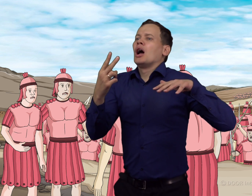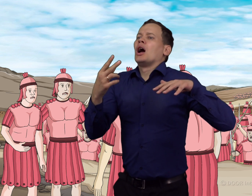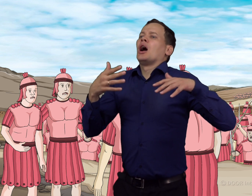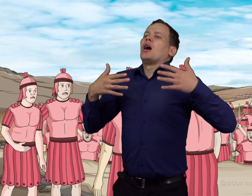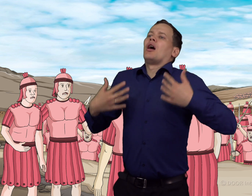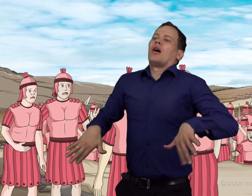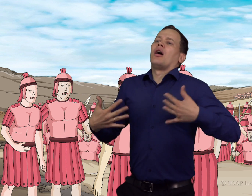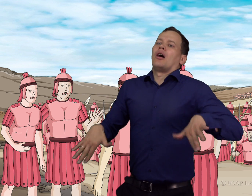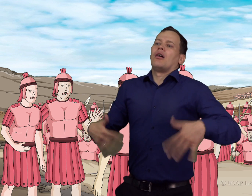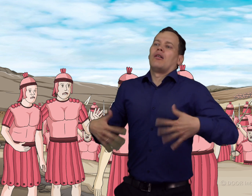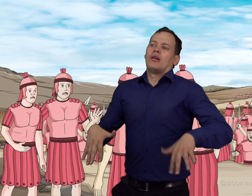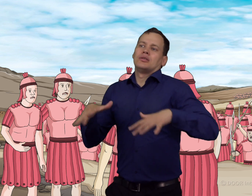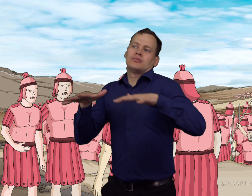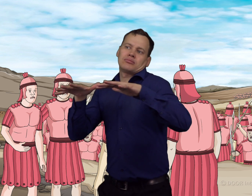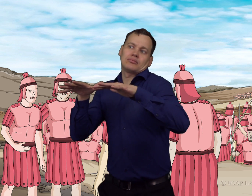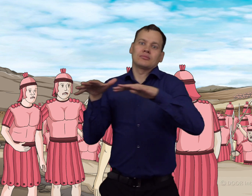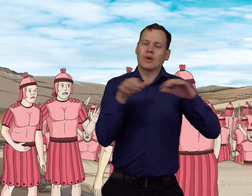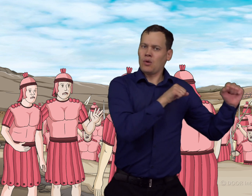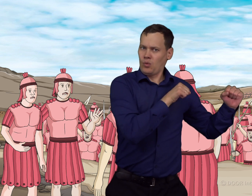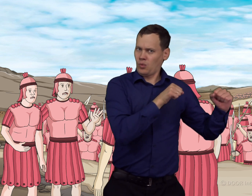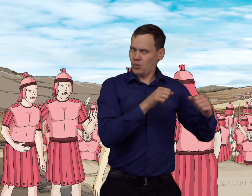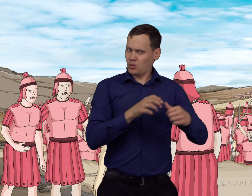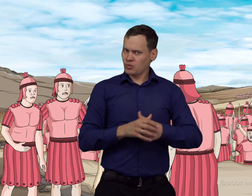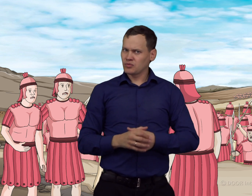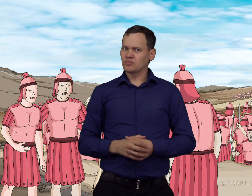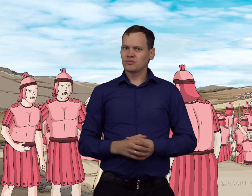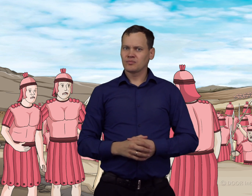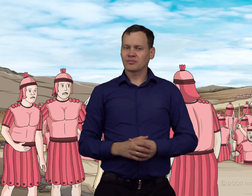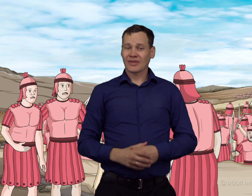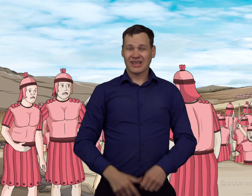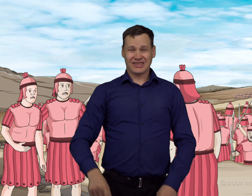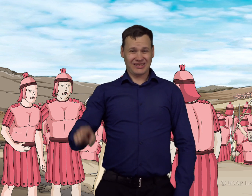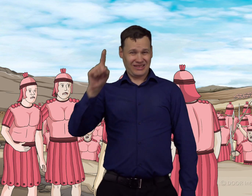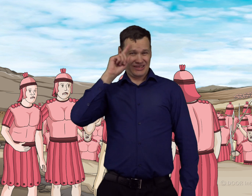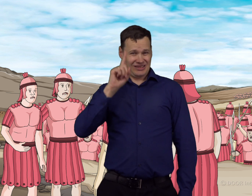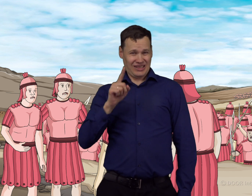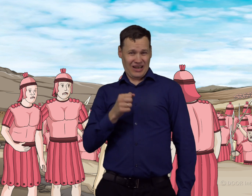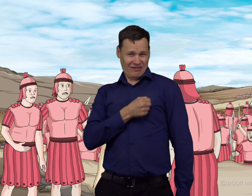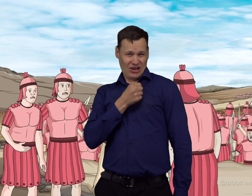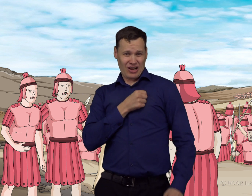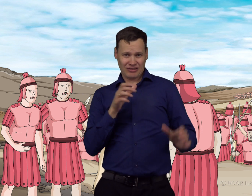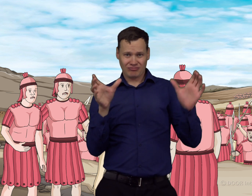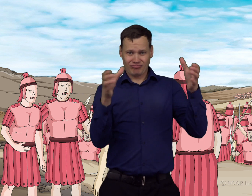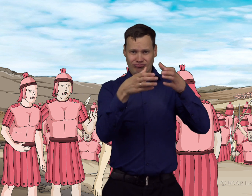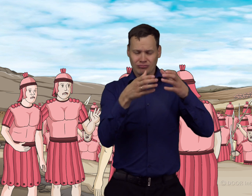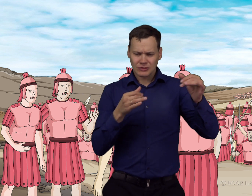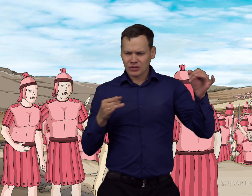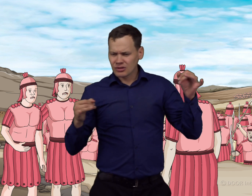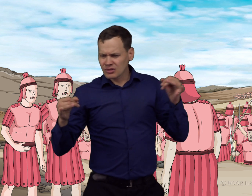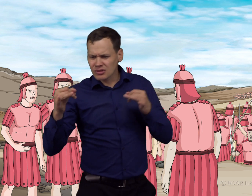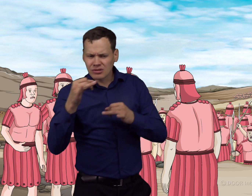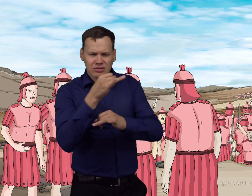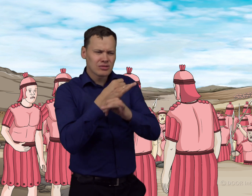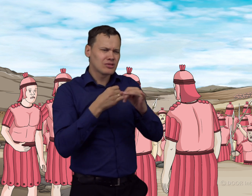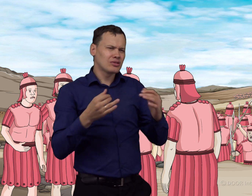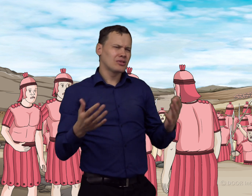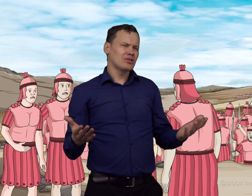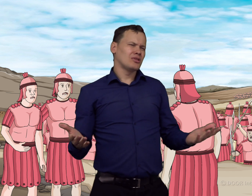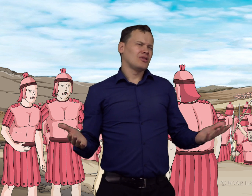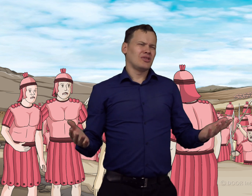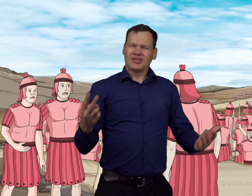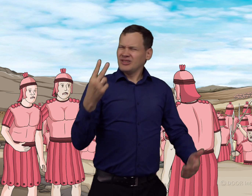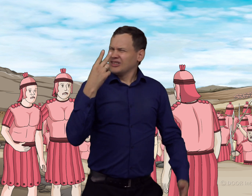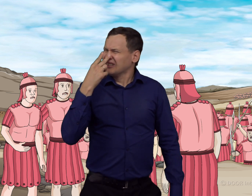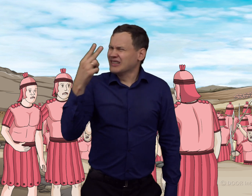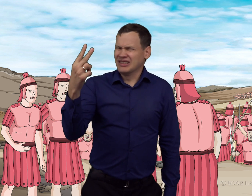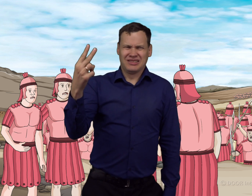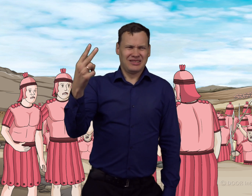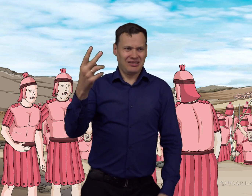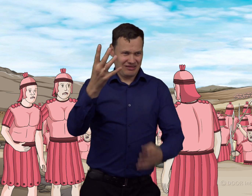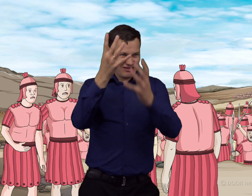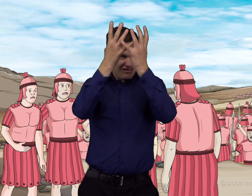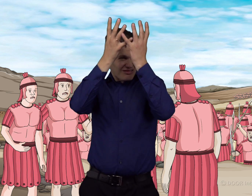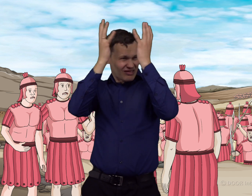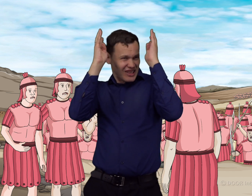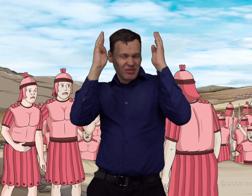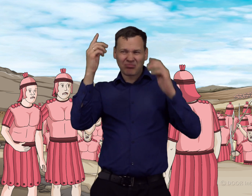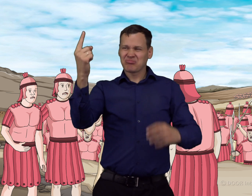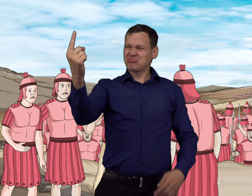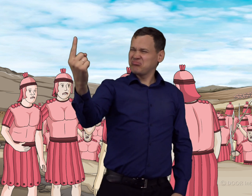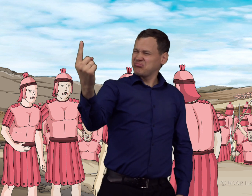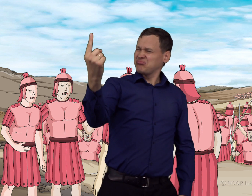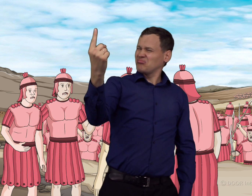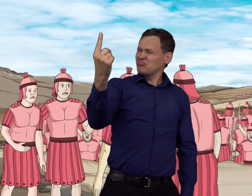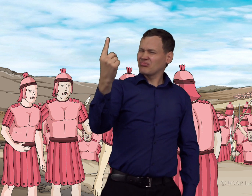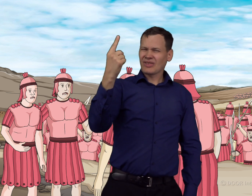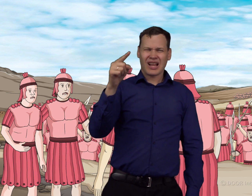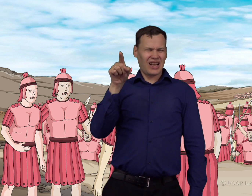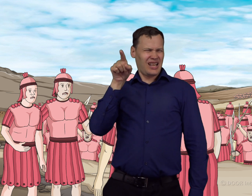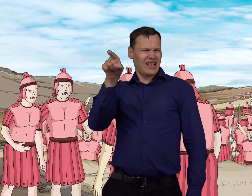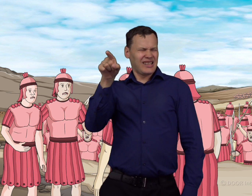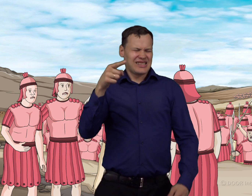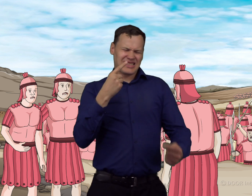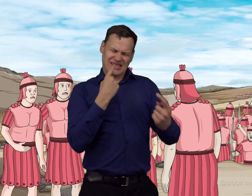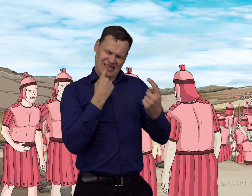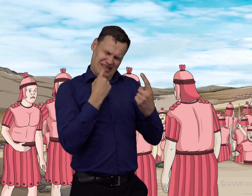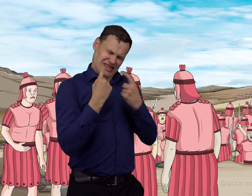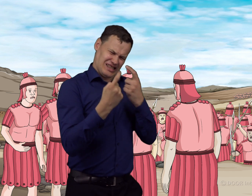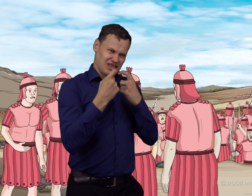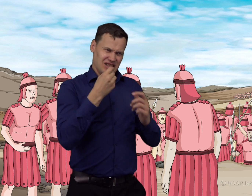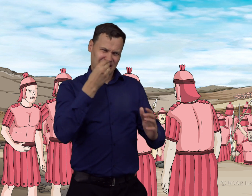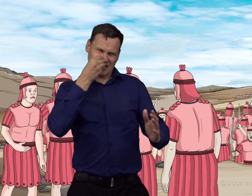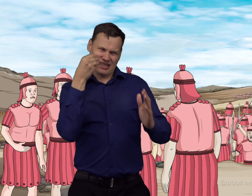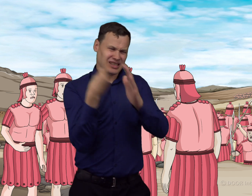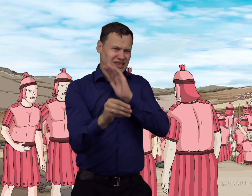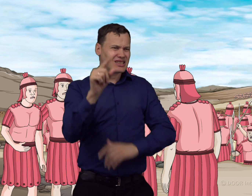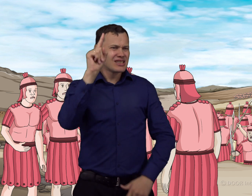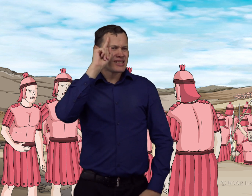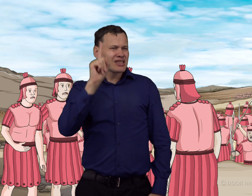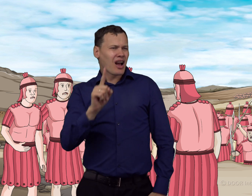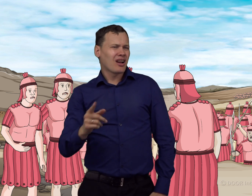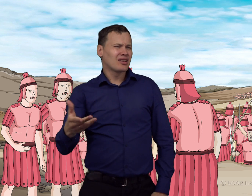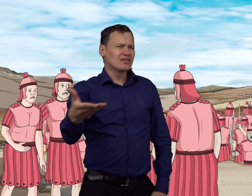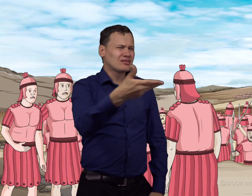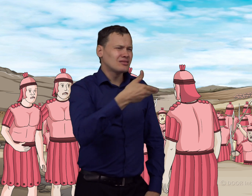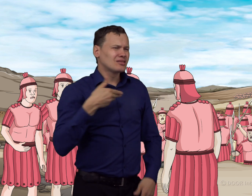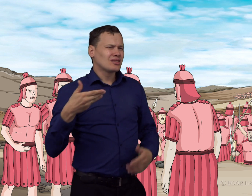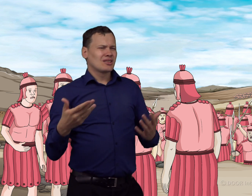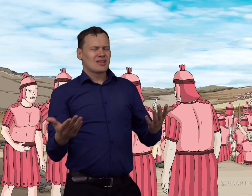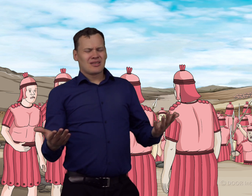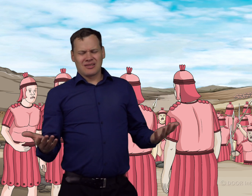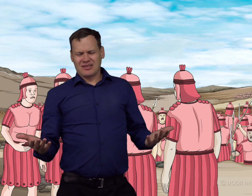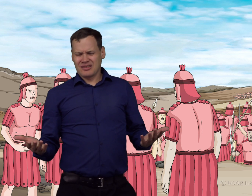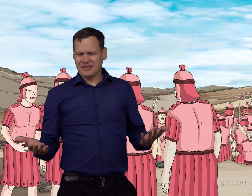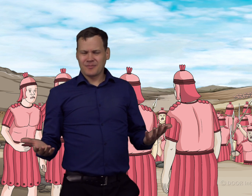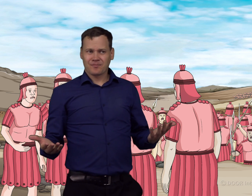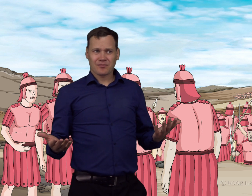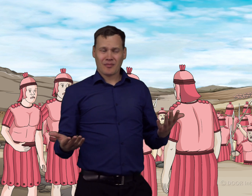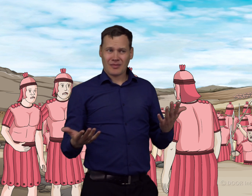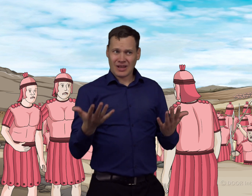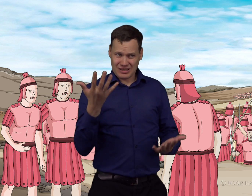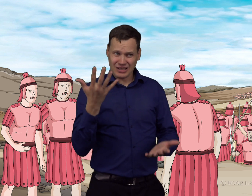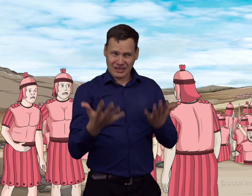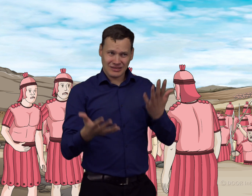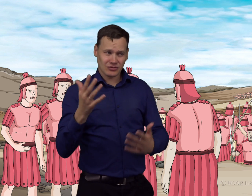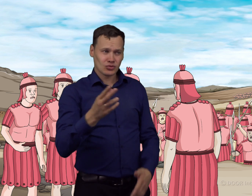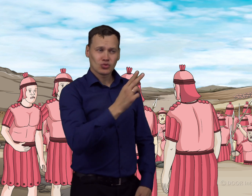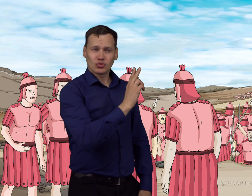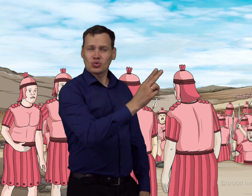When all the men of Israel saw Goliath, they fled from him in great fear.